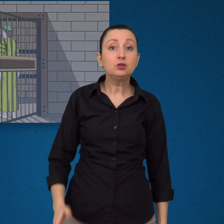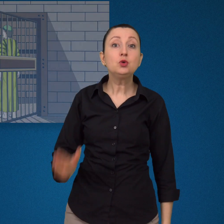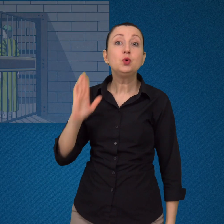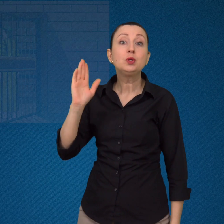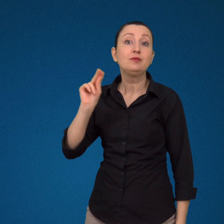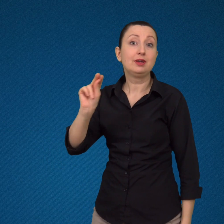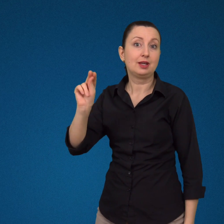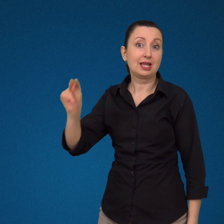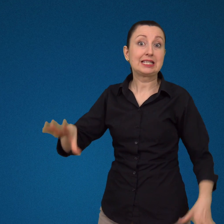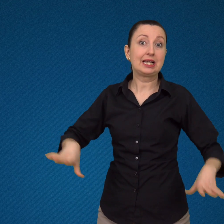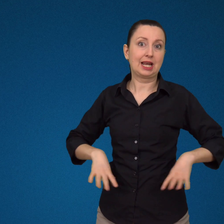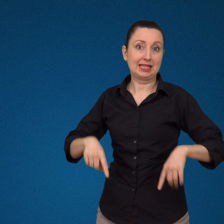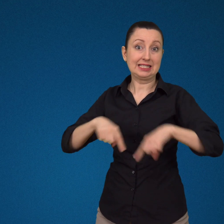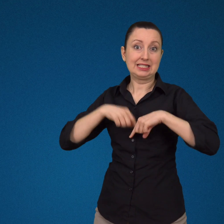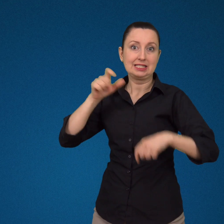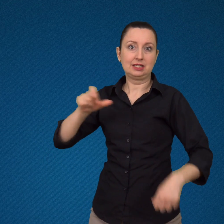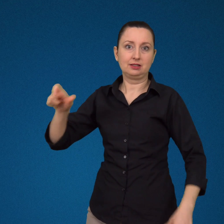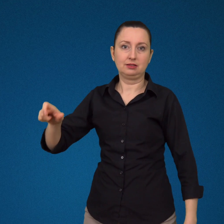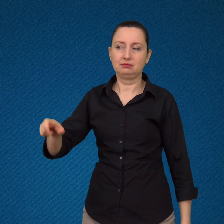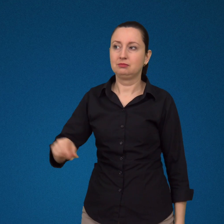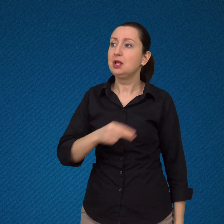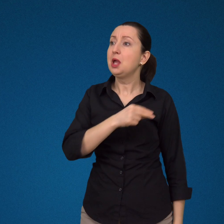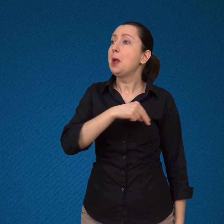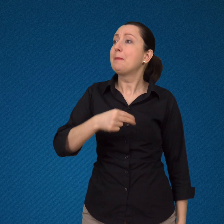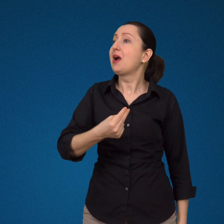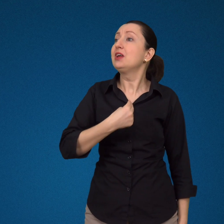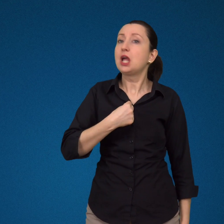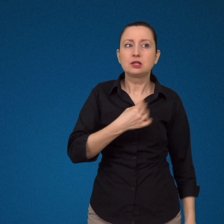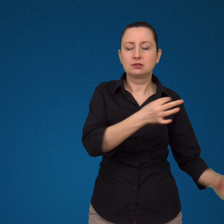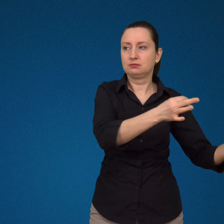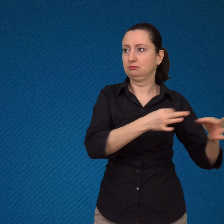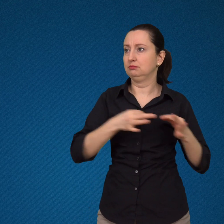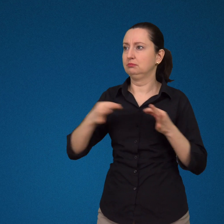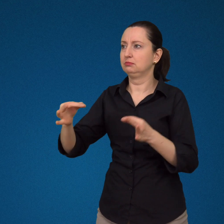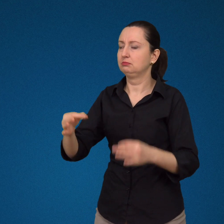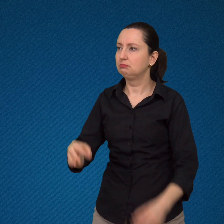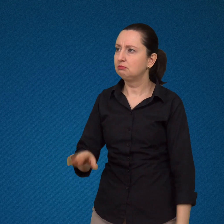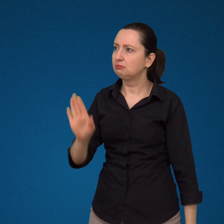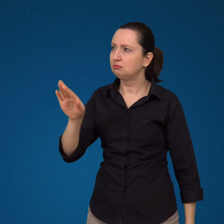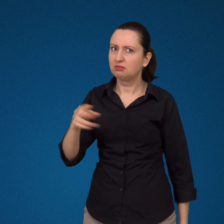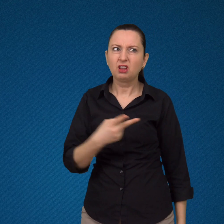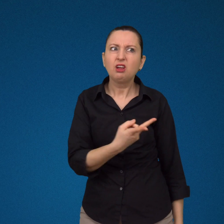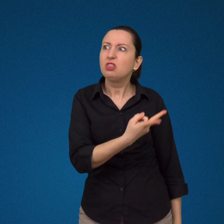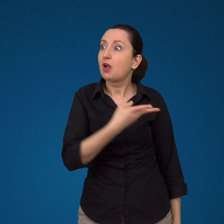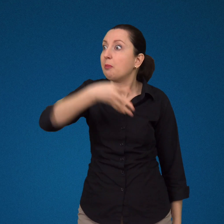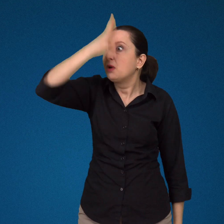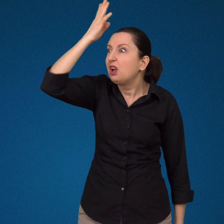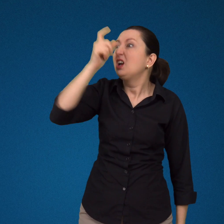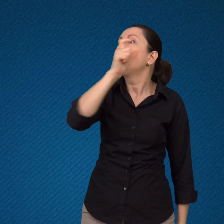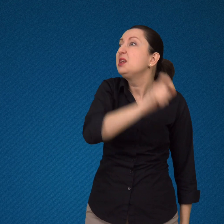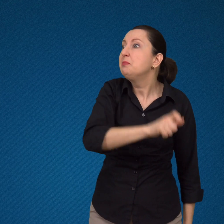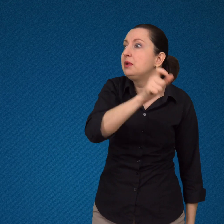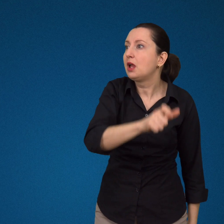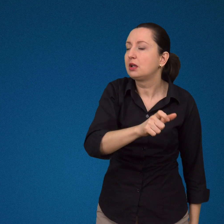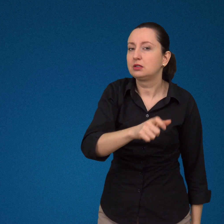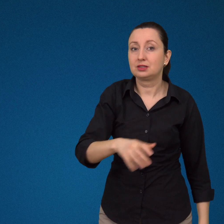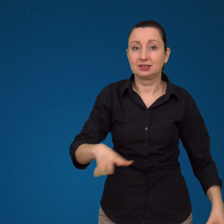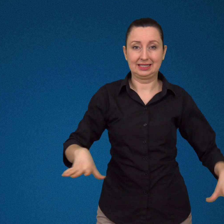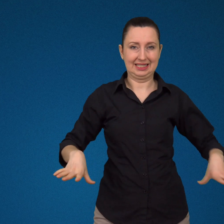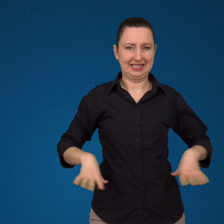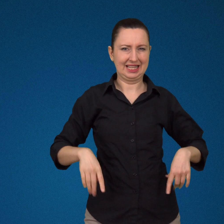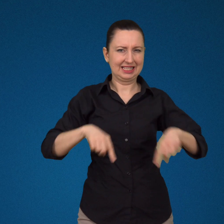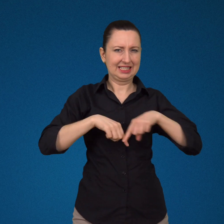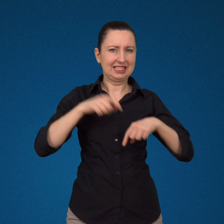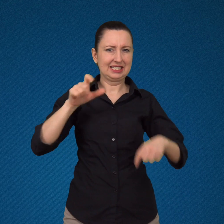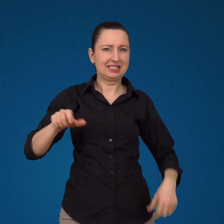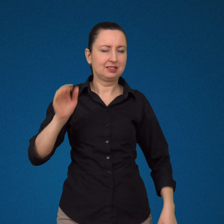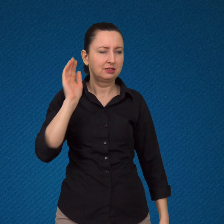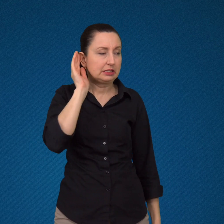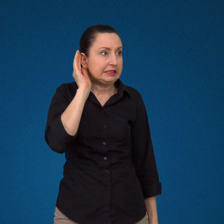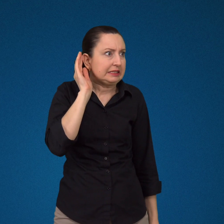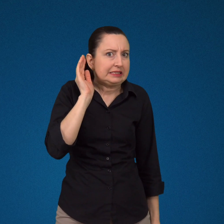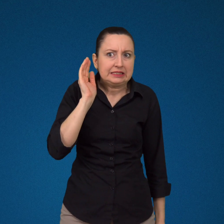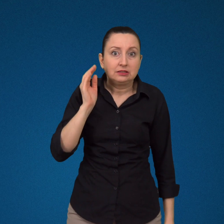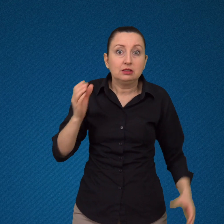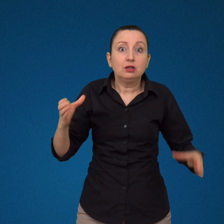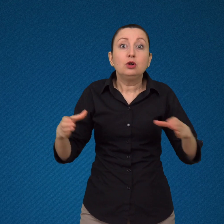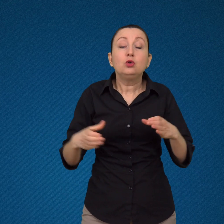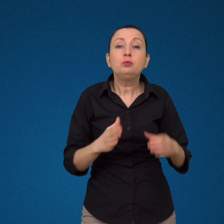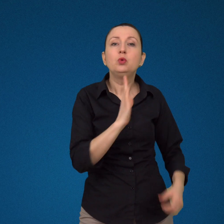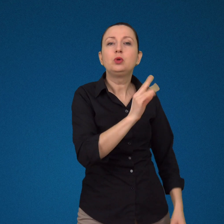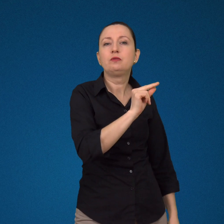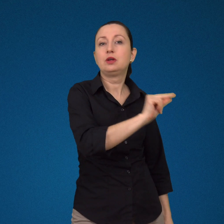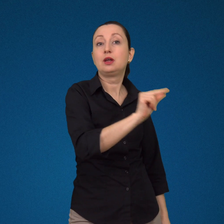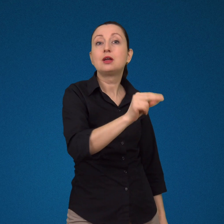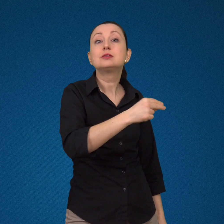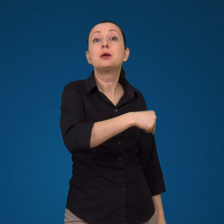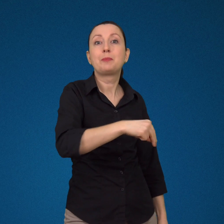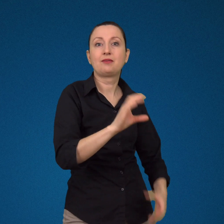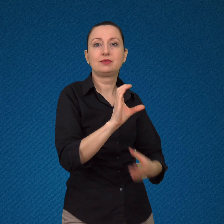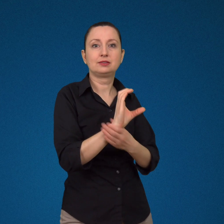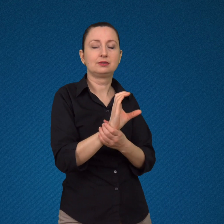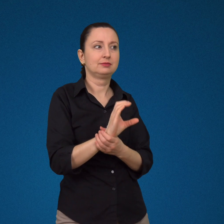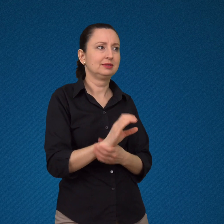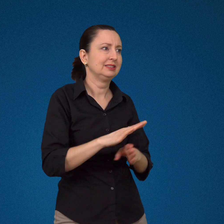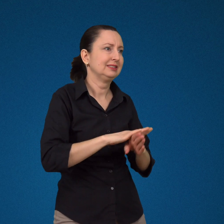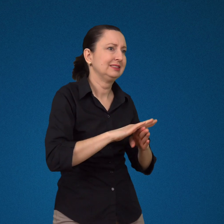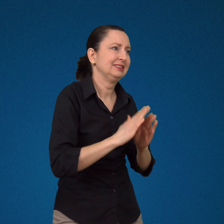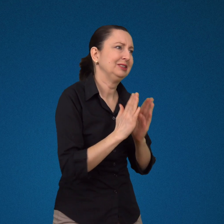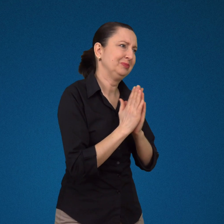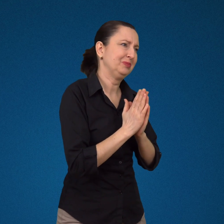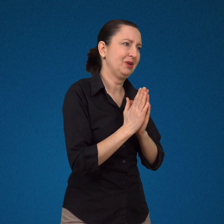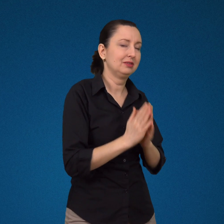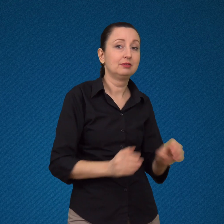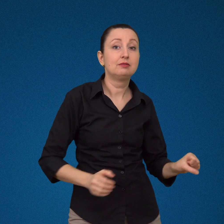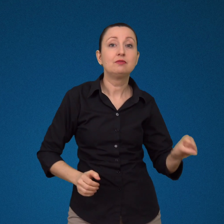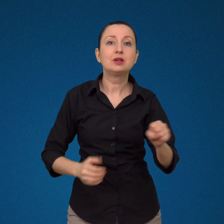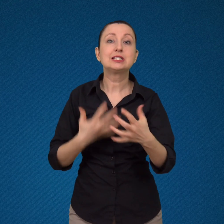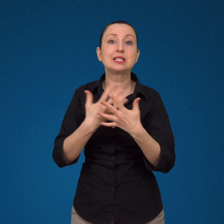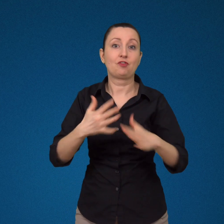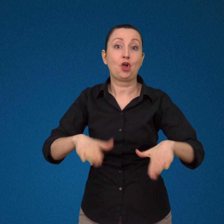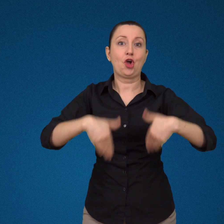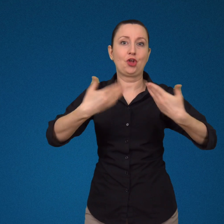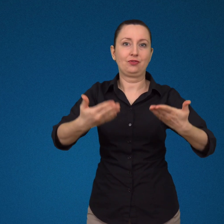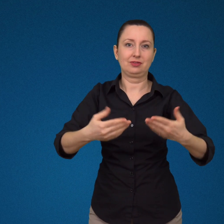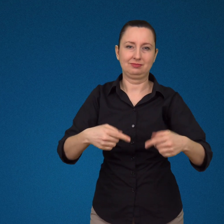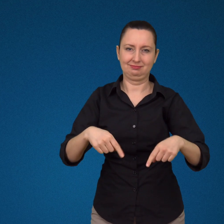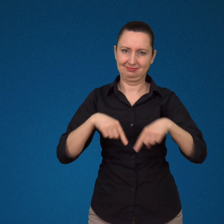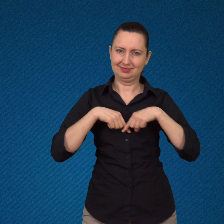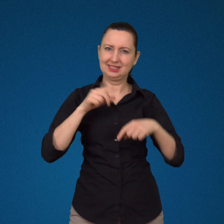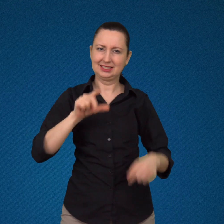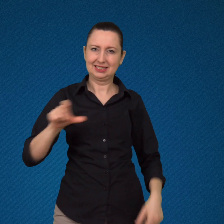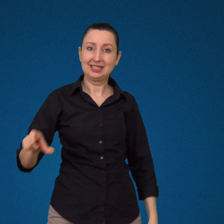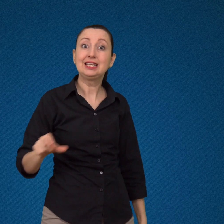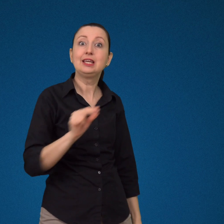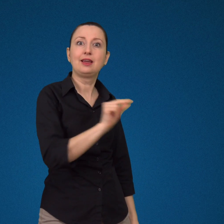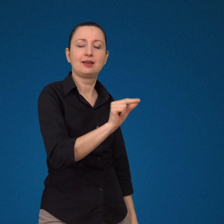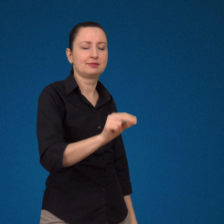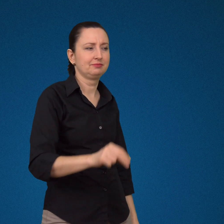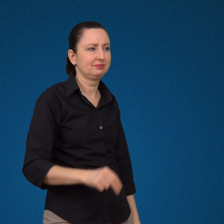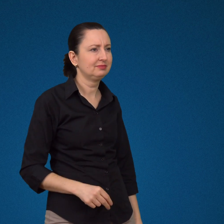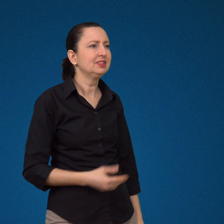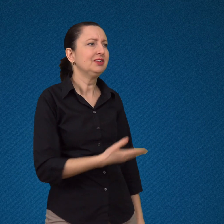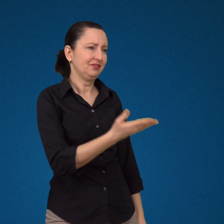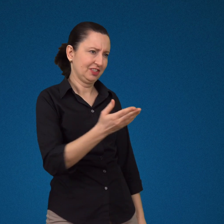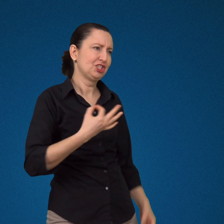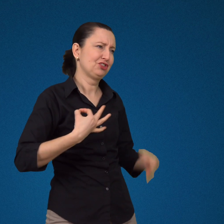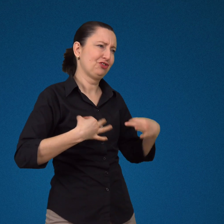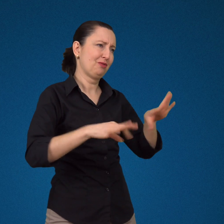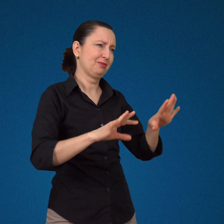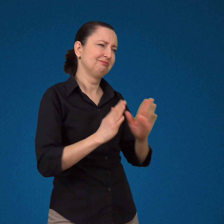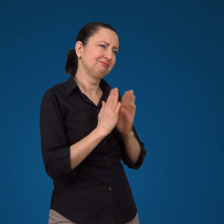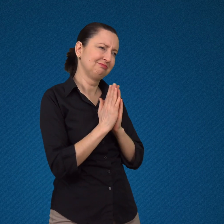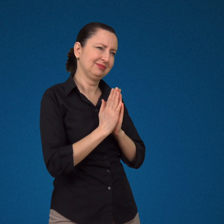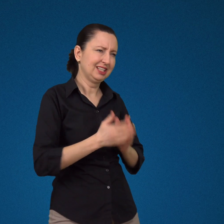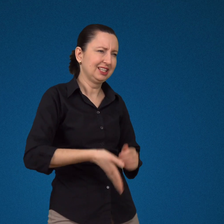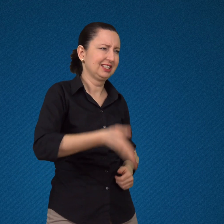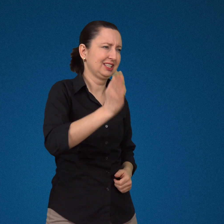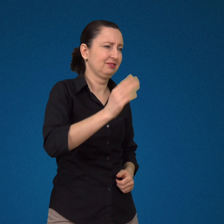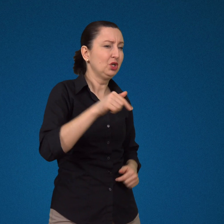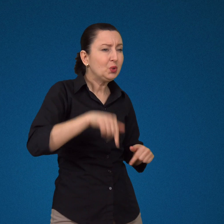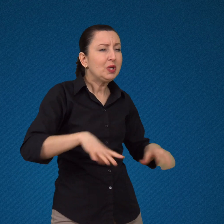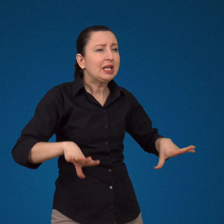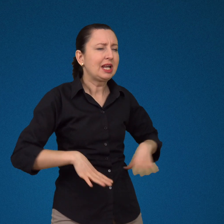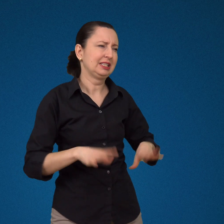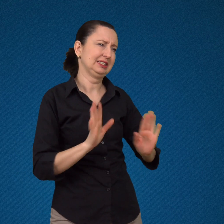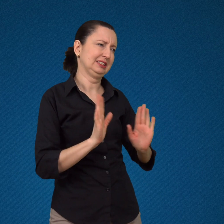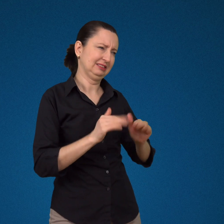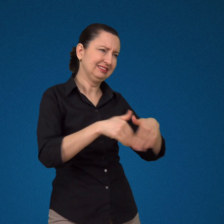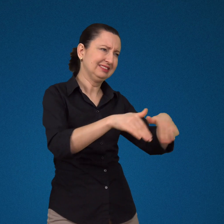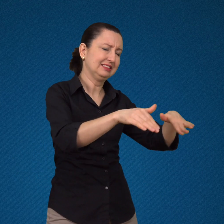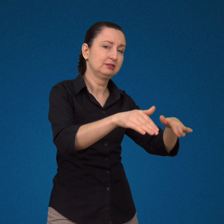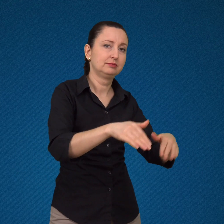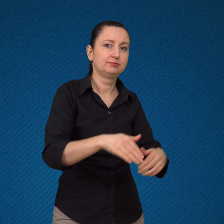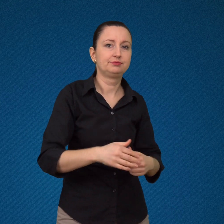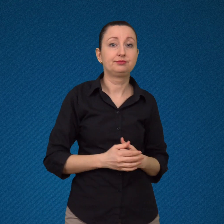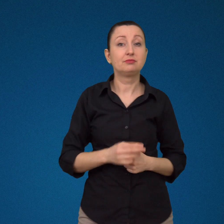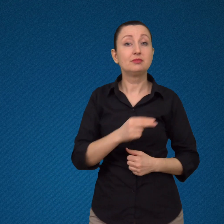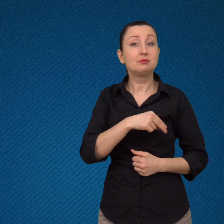Let them come themselves and escort us out!” So the officers relayed this message to the magistrates, who were alarmed to hear that Paul and Silas were Roman citizens.